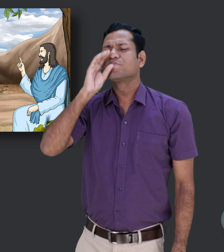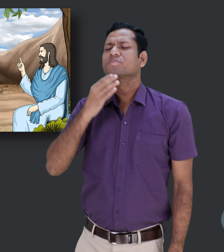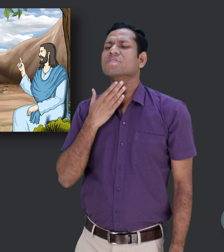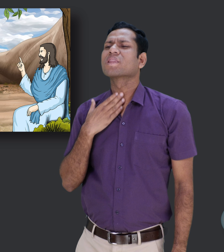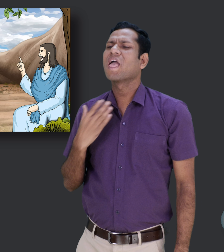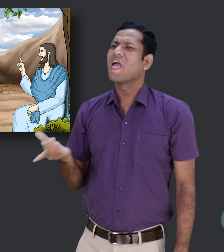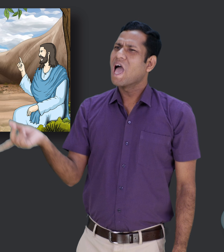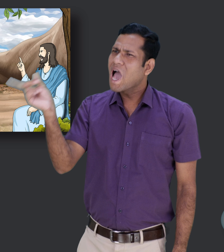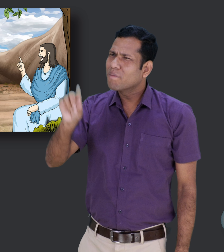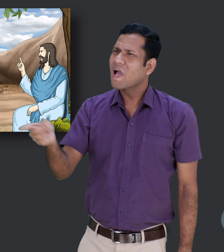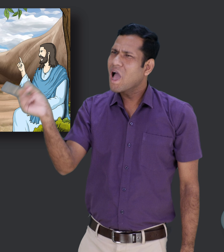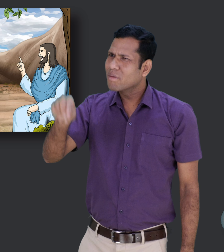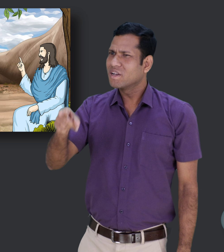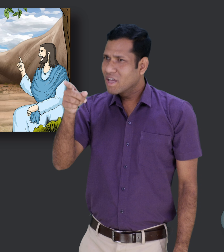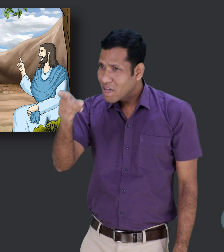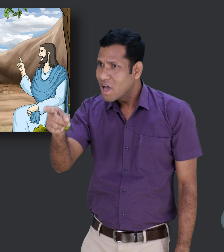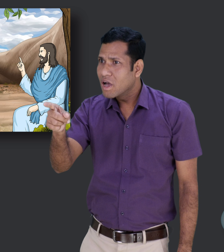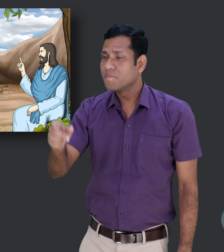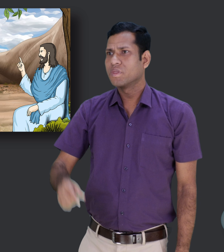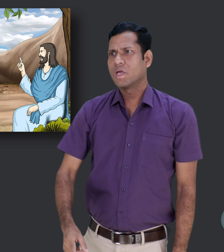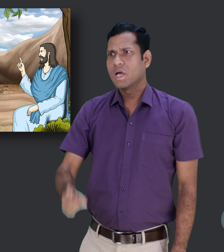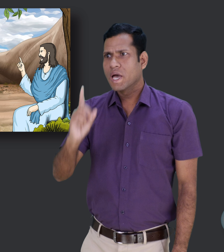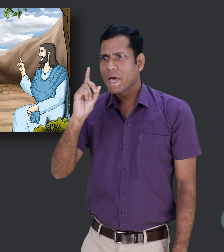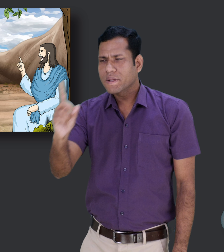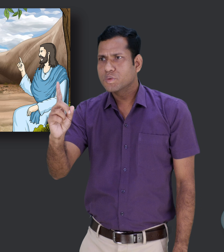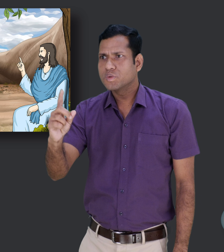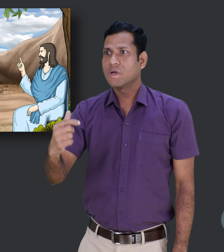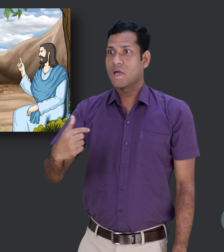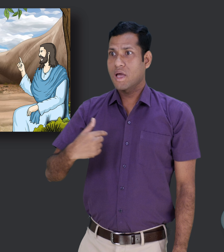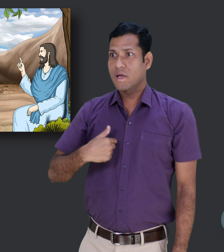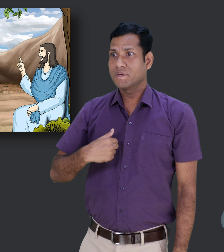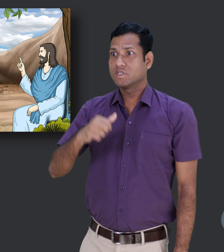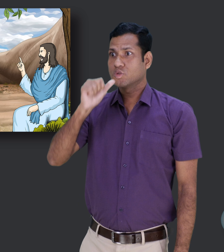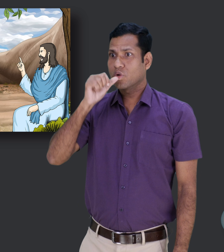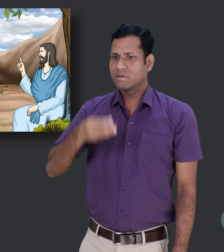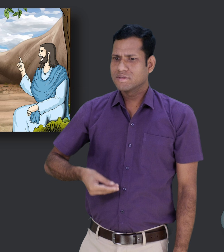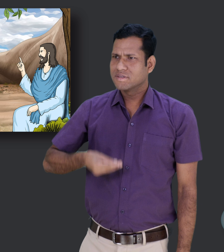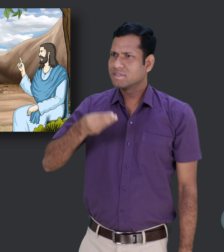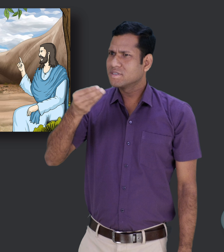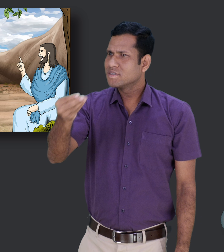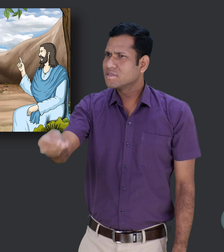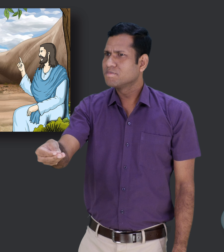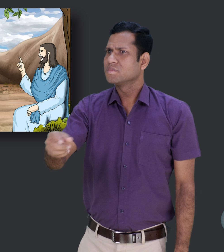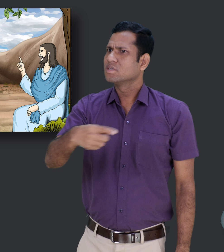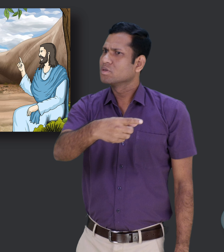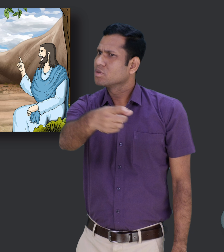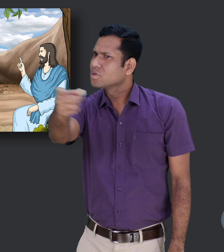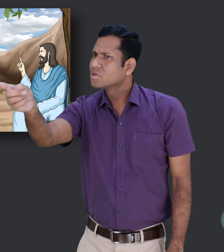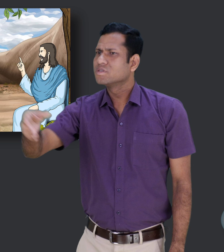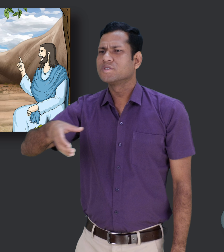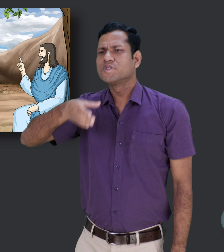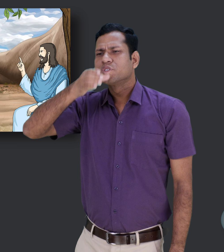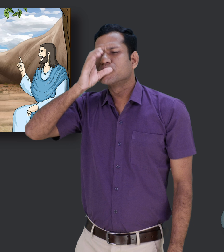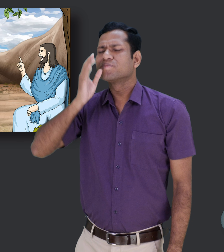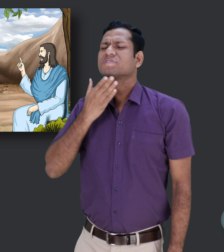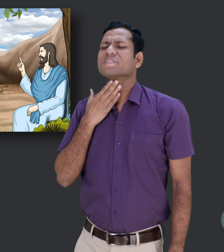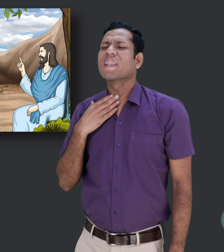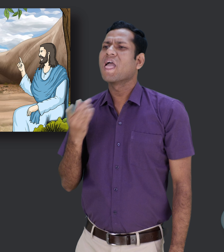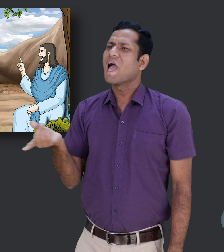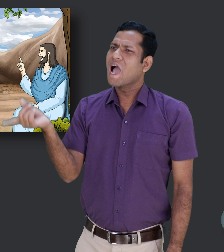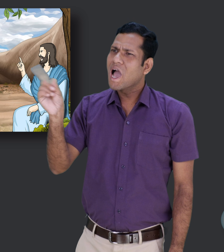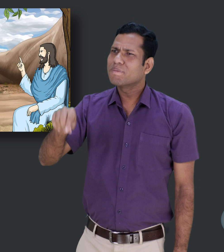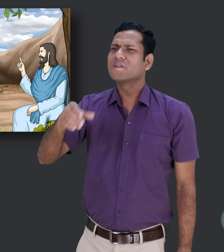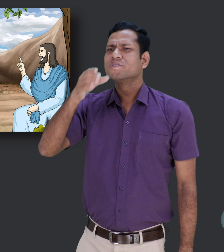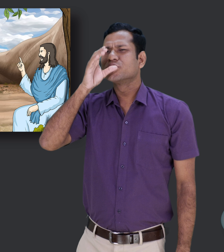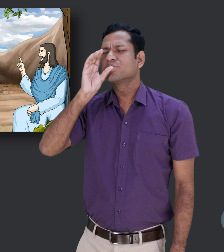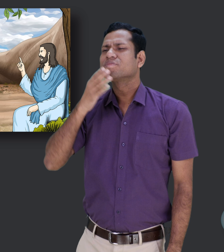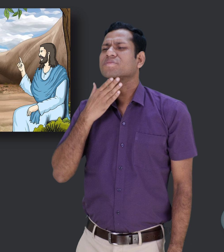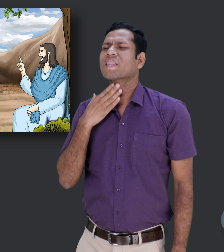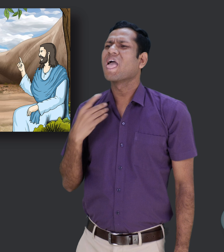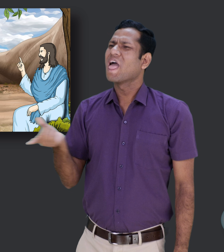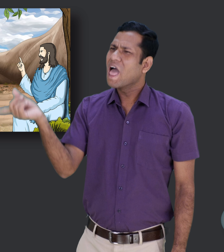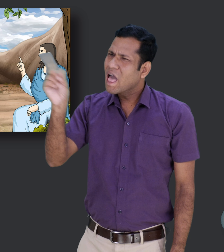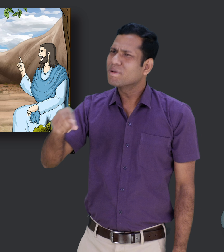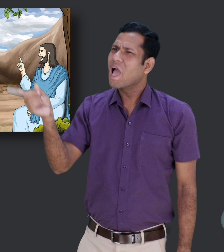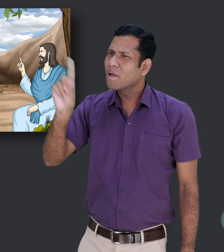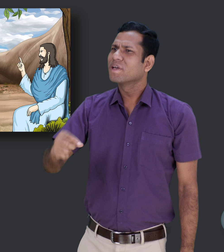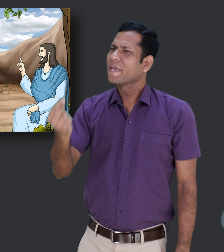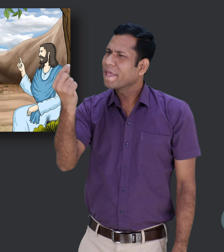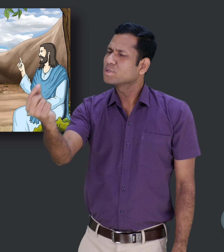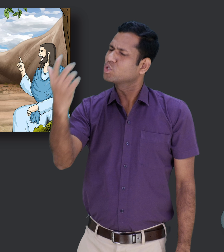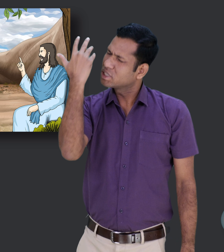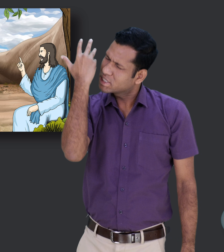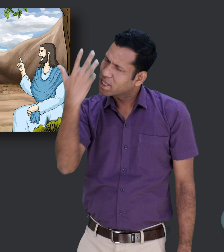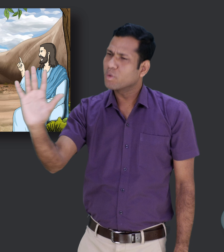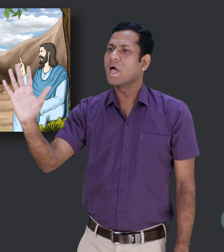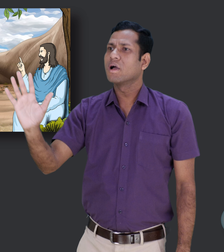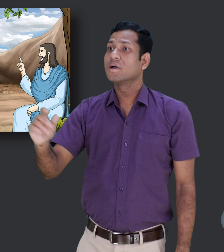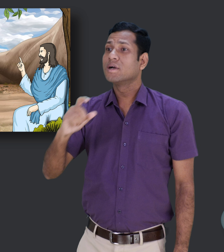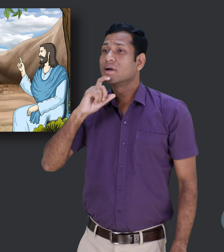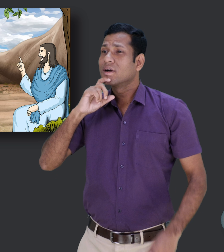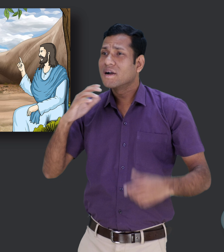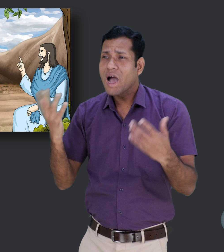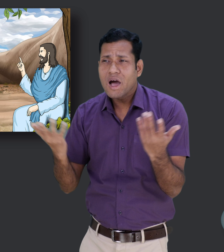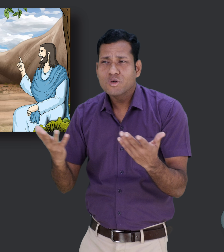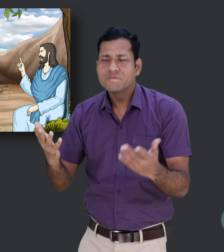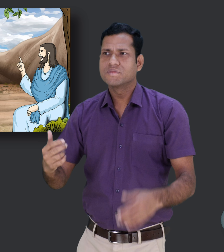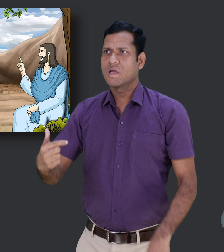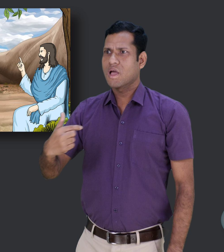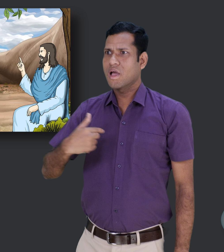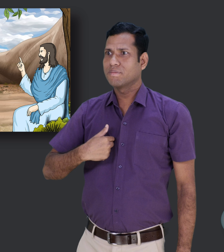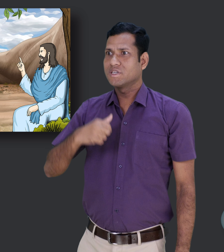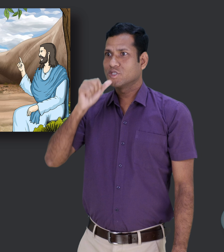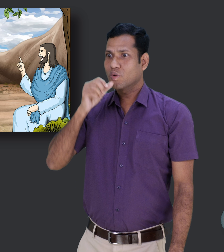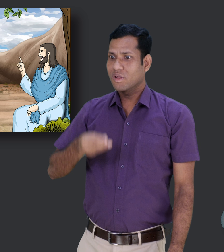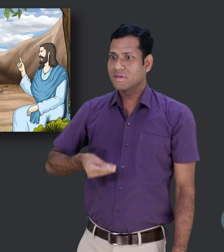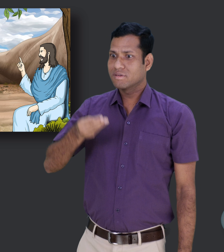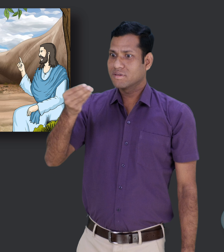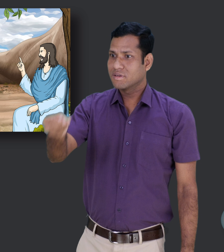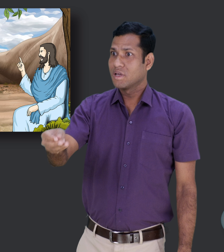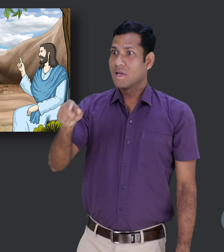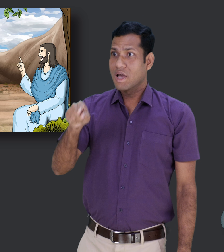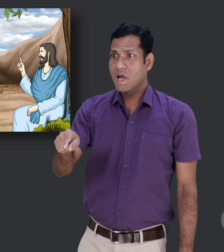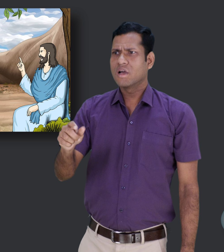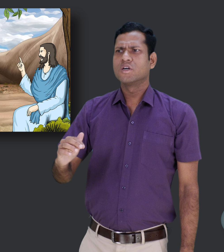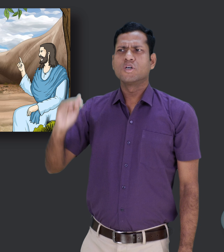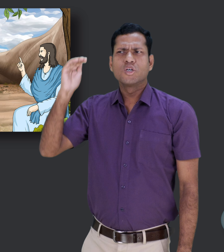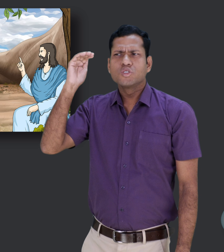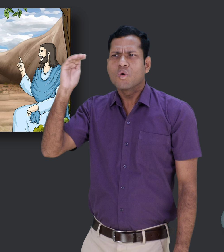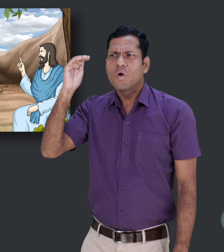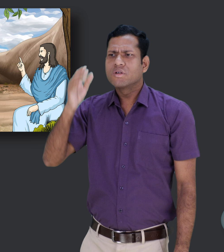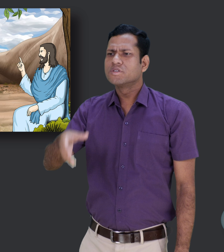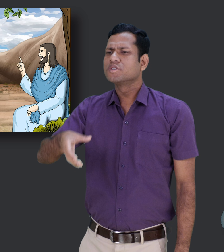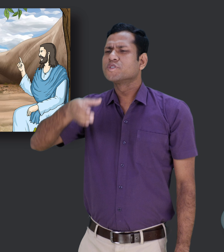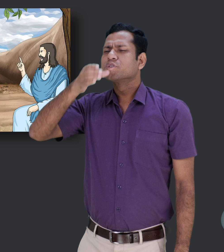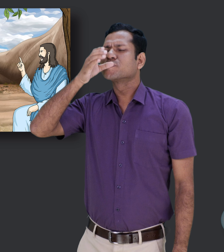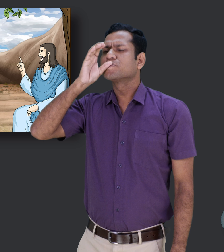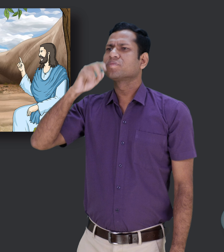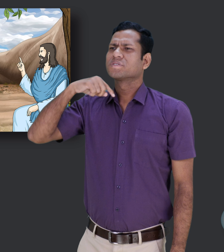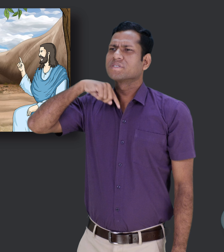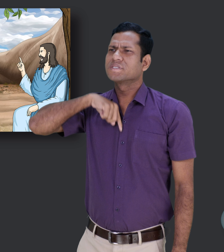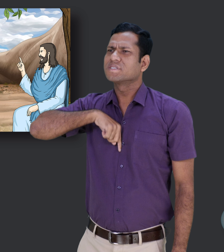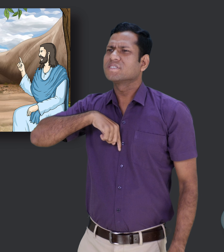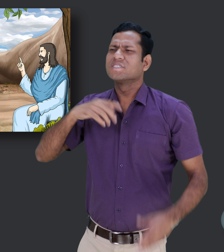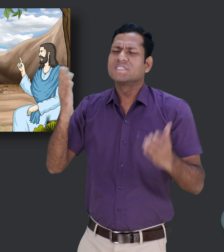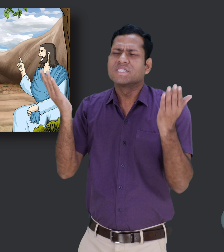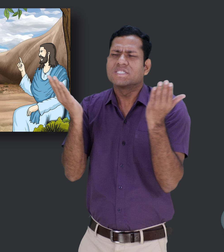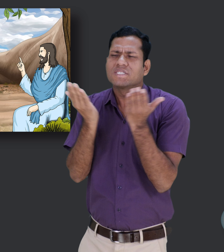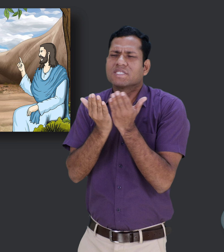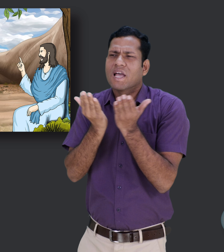But whoever drinks the water I give him will never thirst.